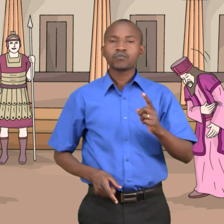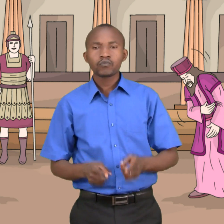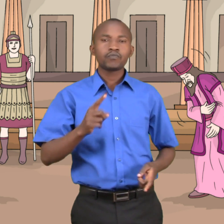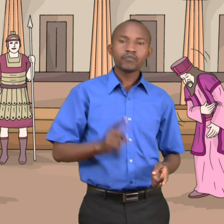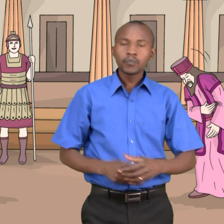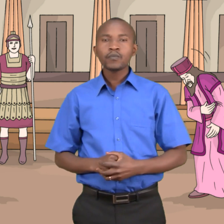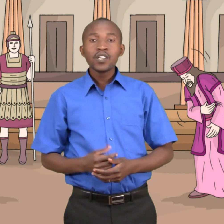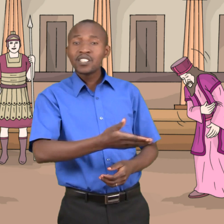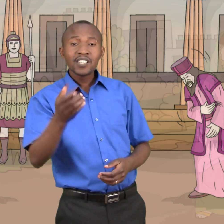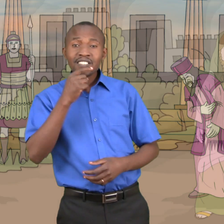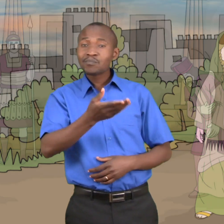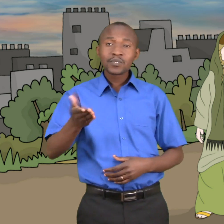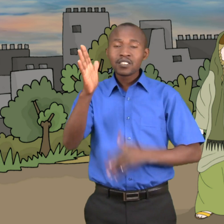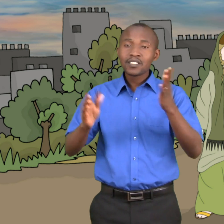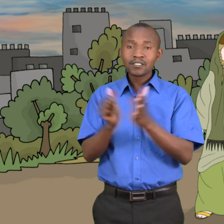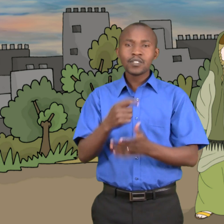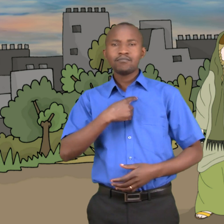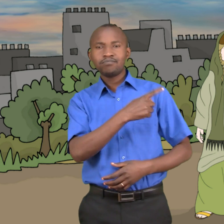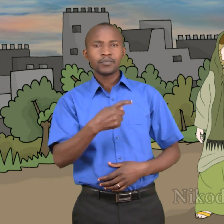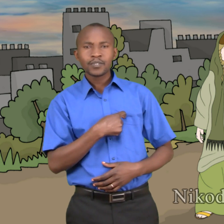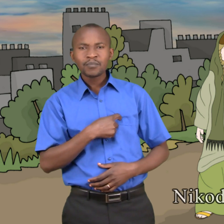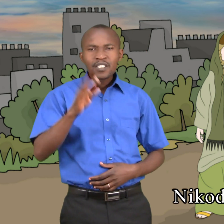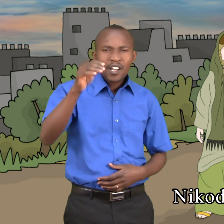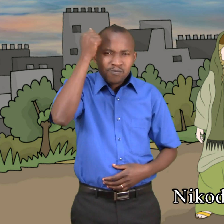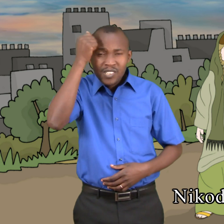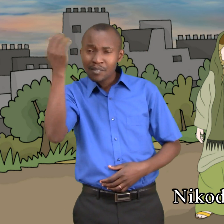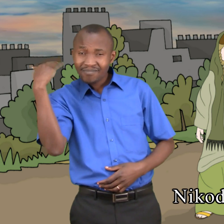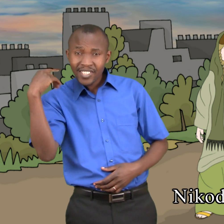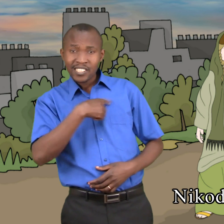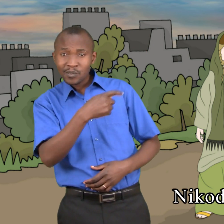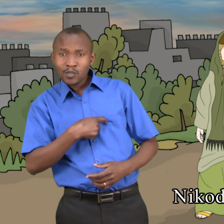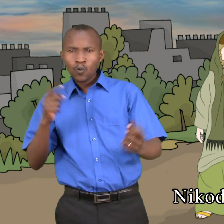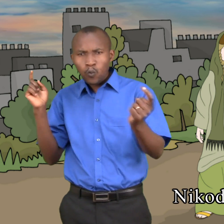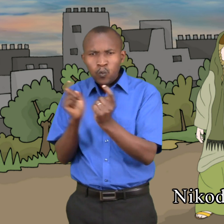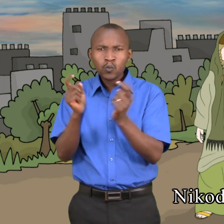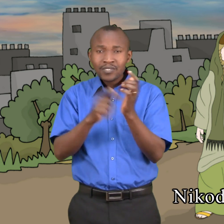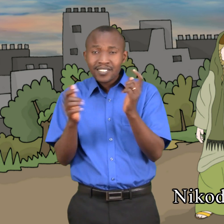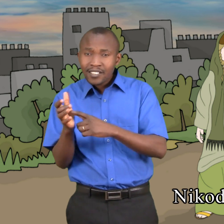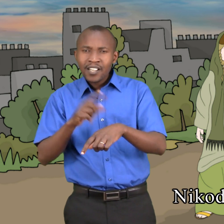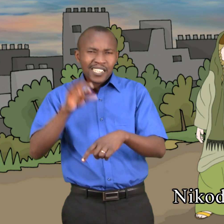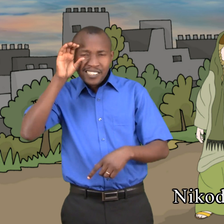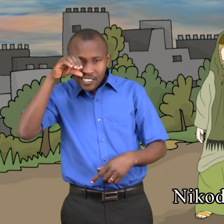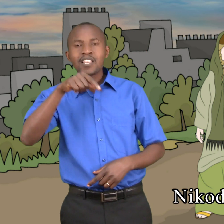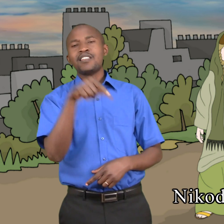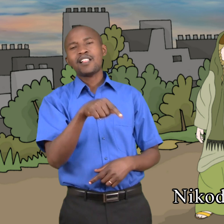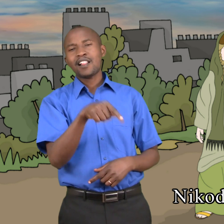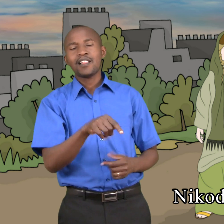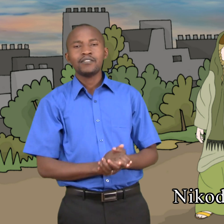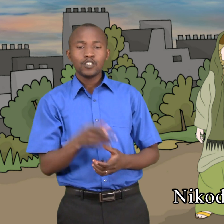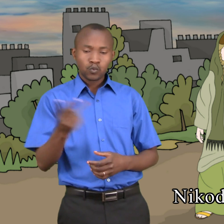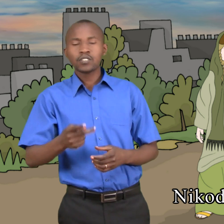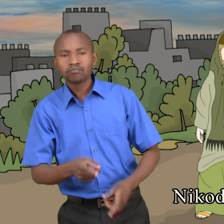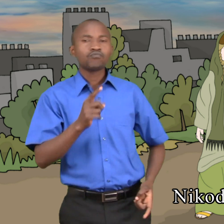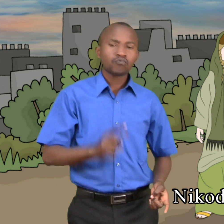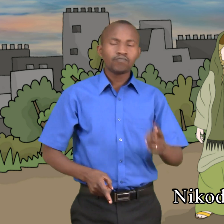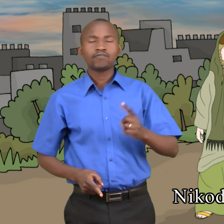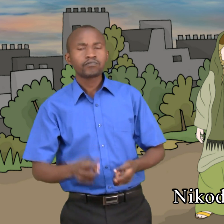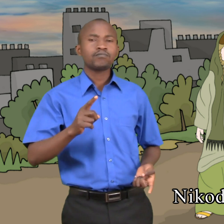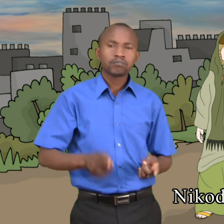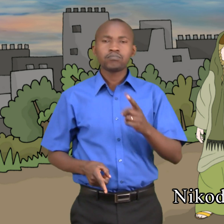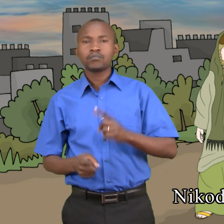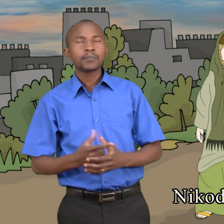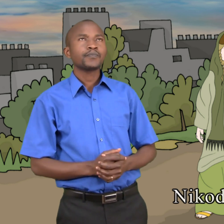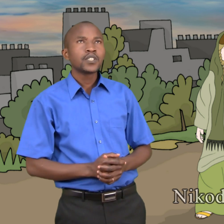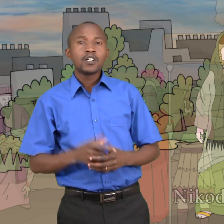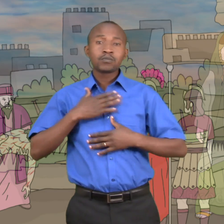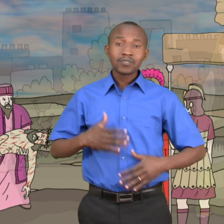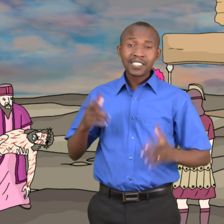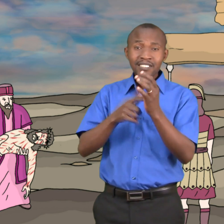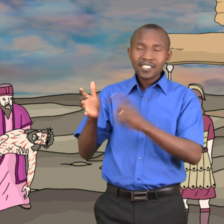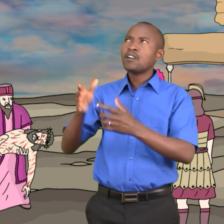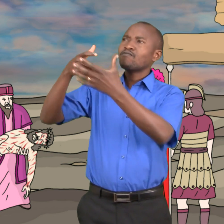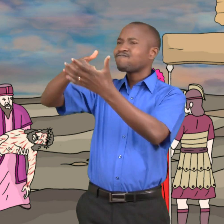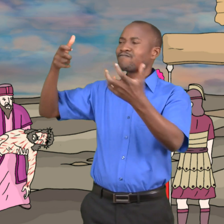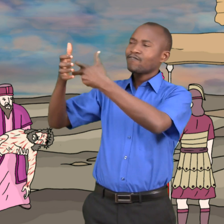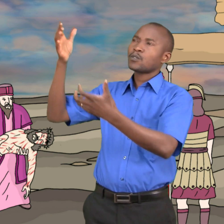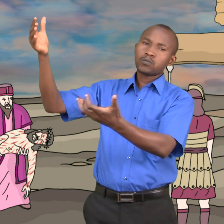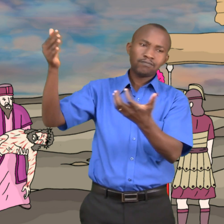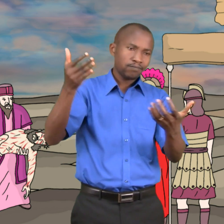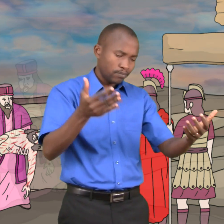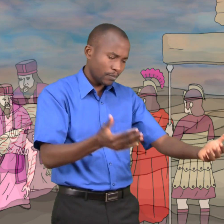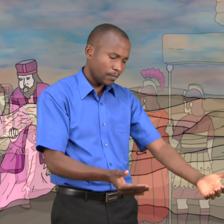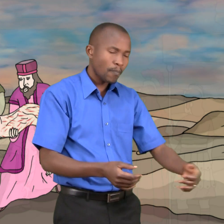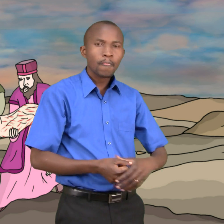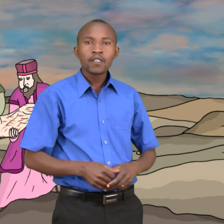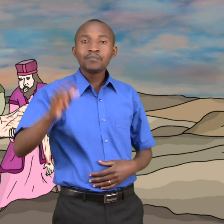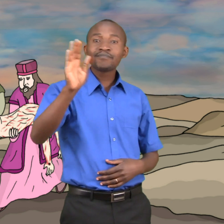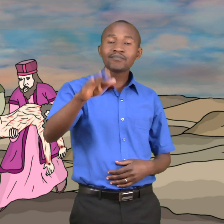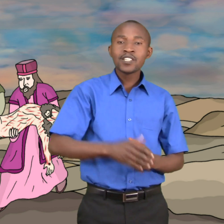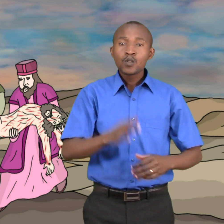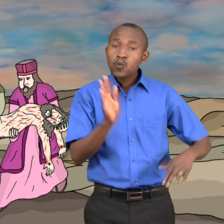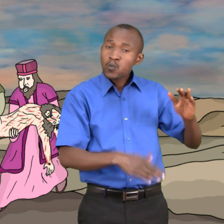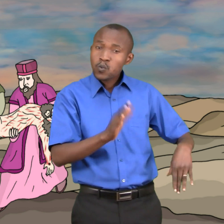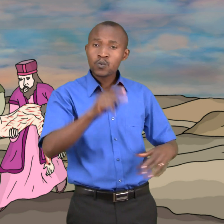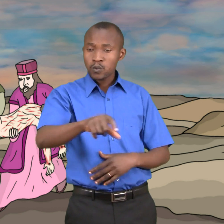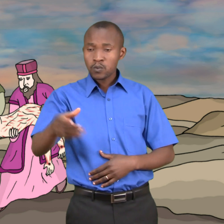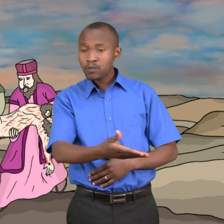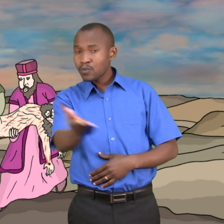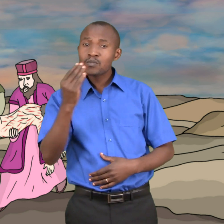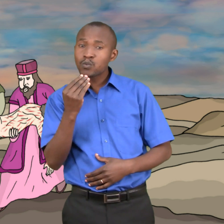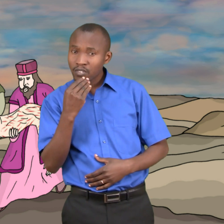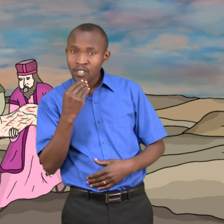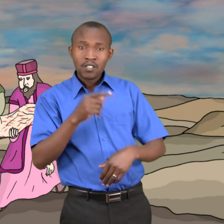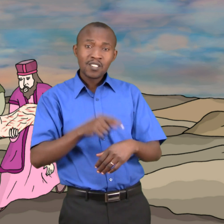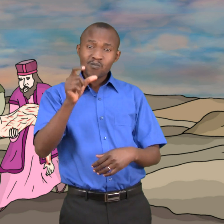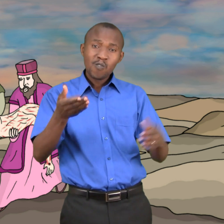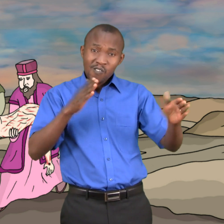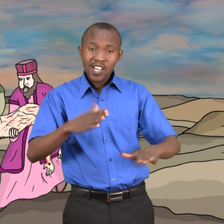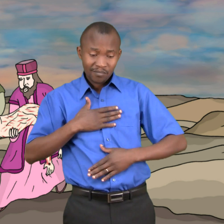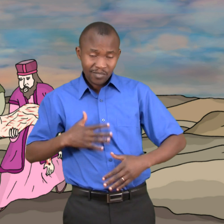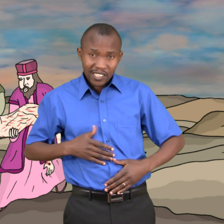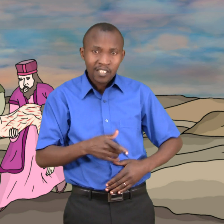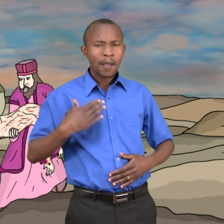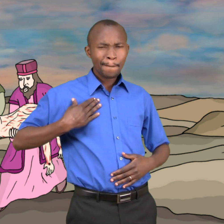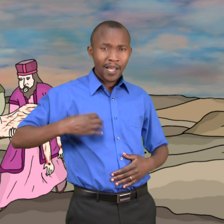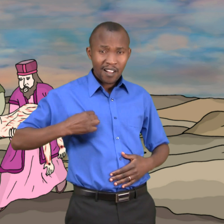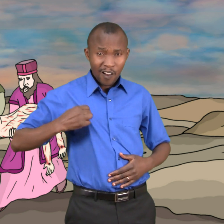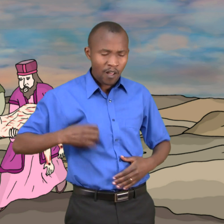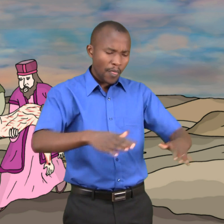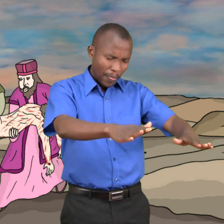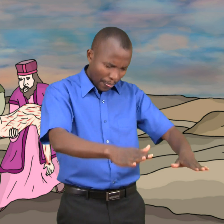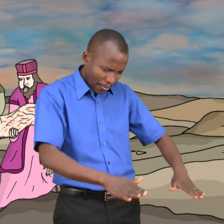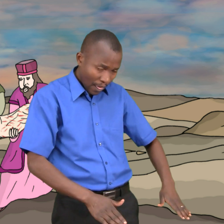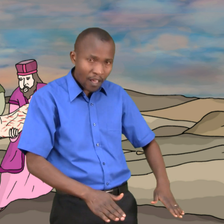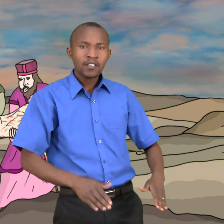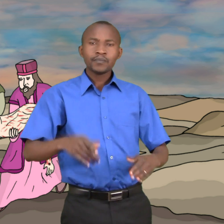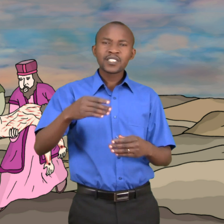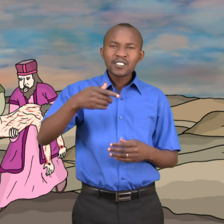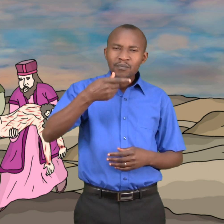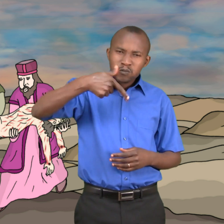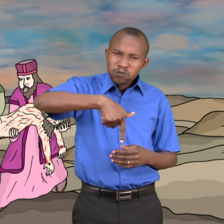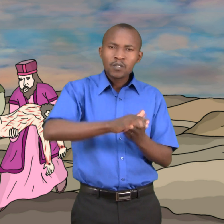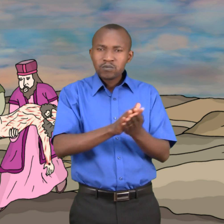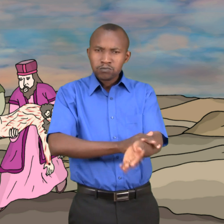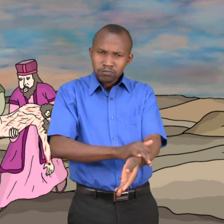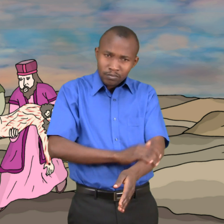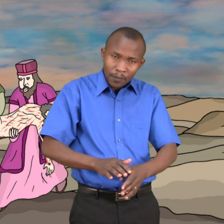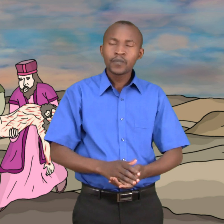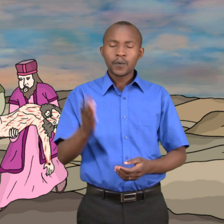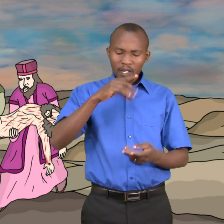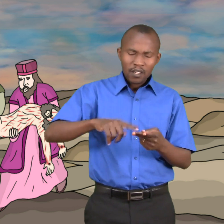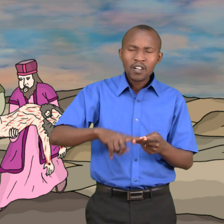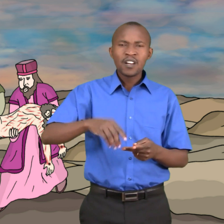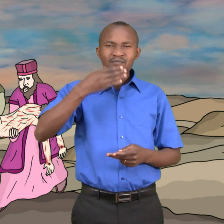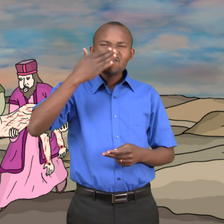Nicodemus, who had previously come to Jesus at night, also brought a mixture of myrrh and aloes, about seventy-five pounds.